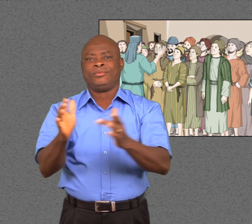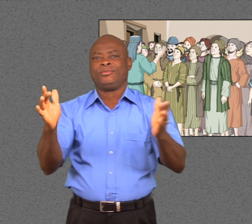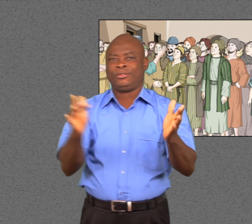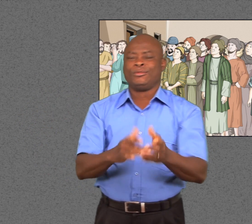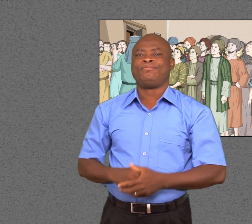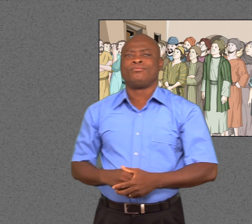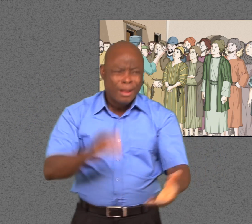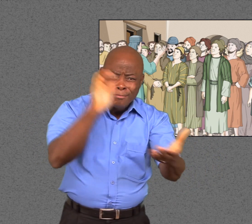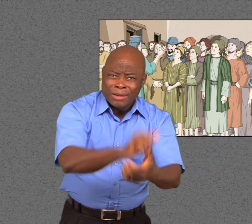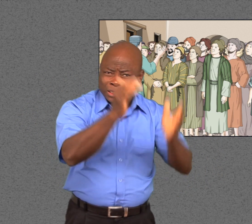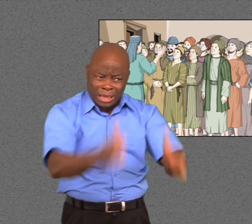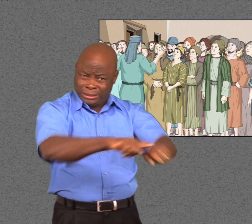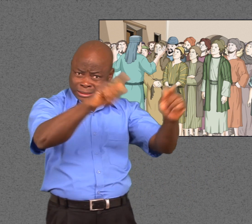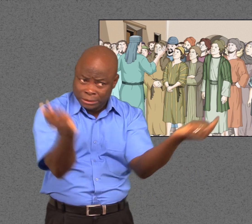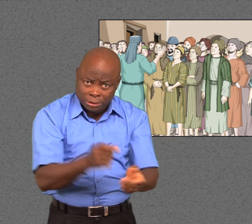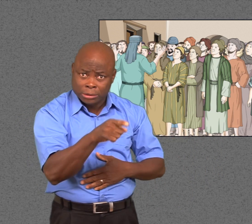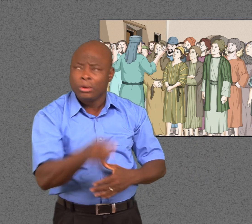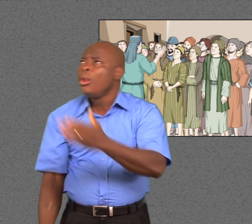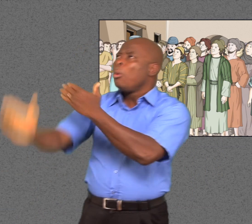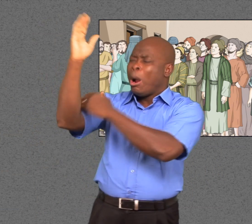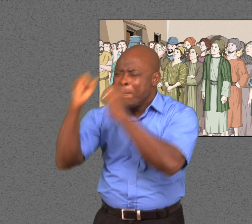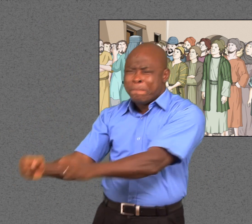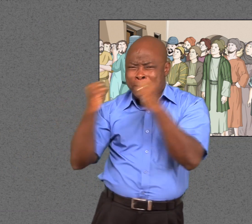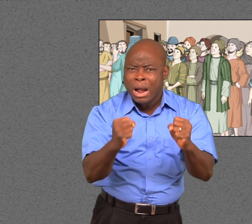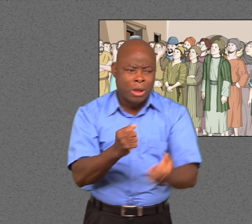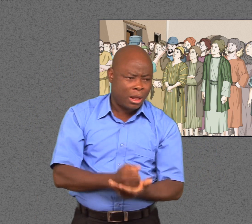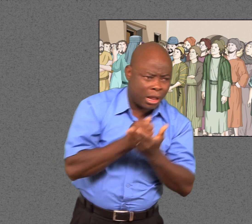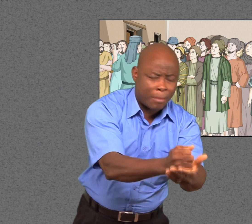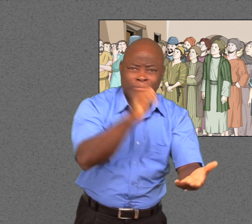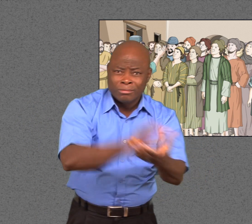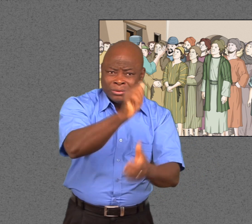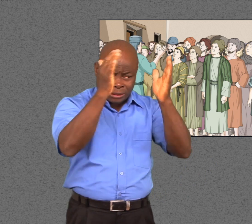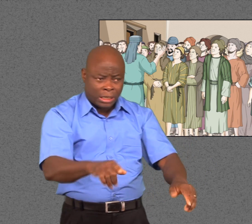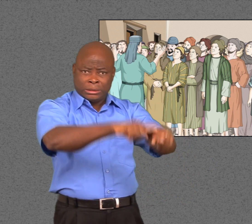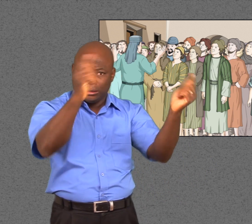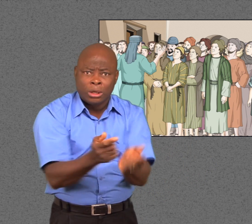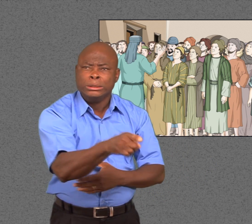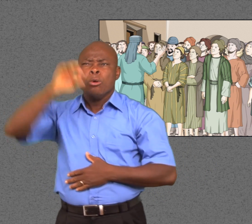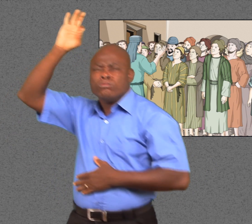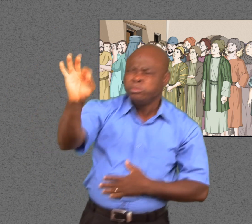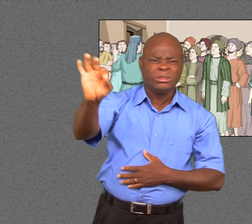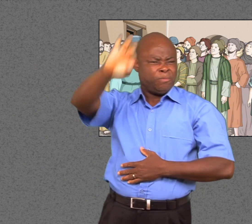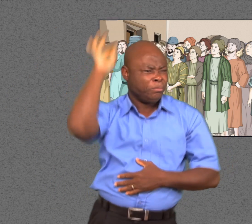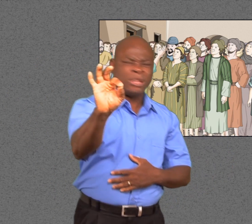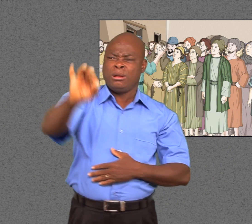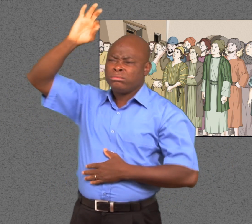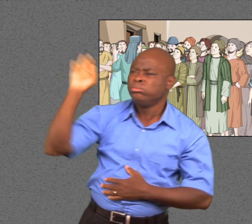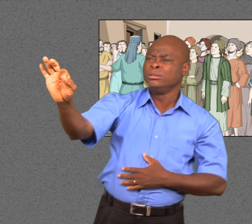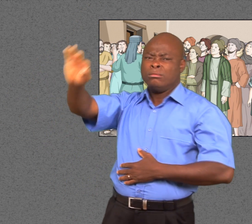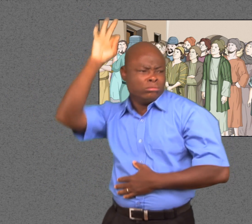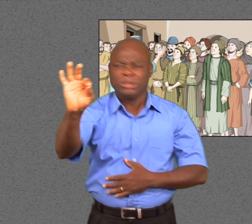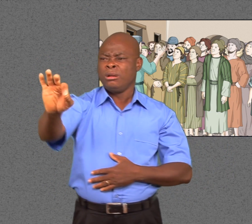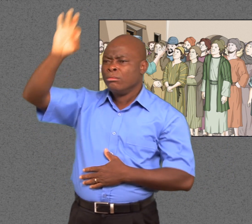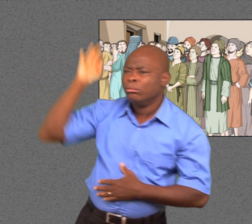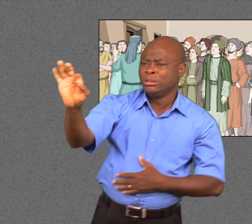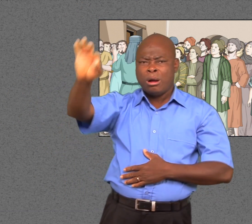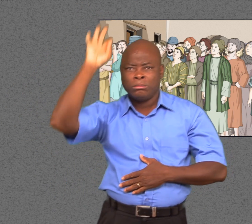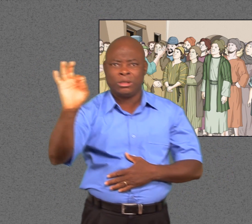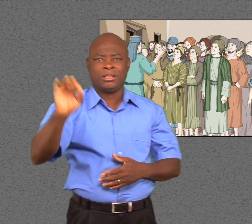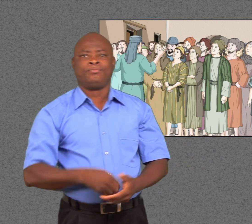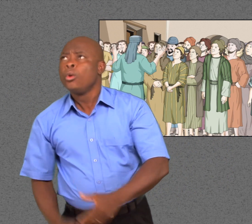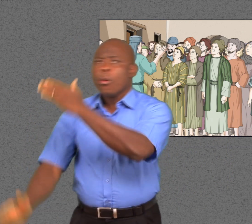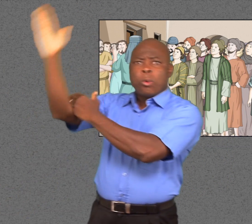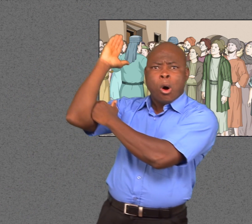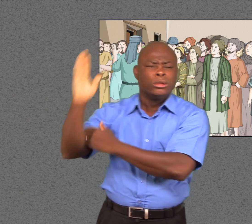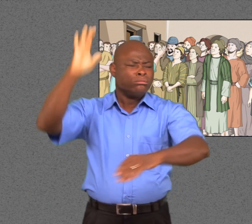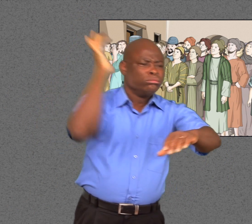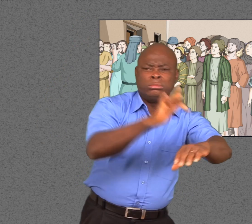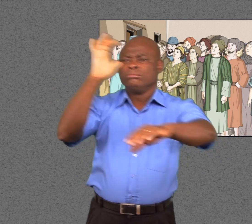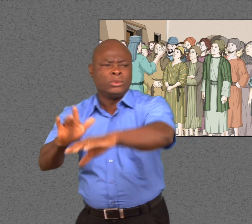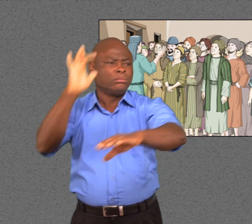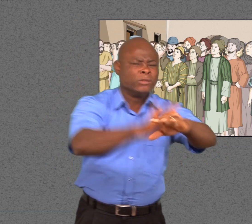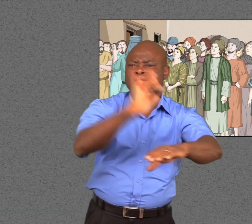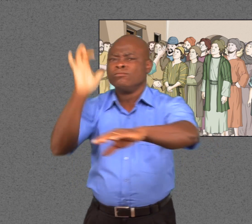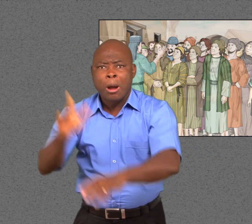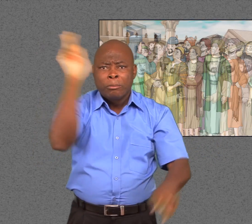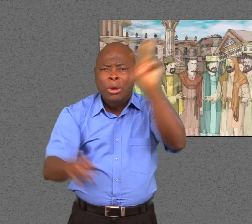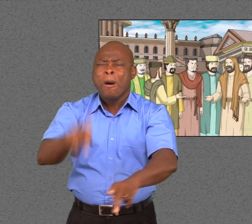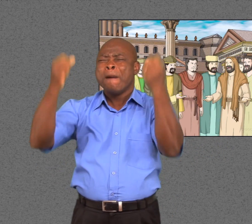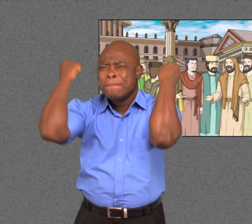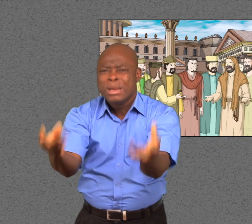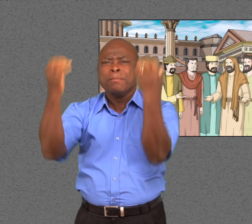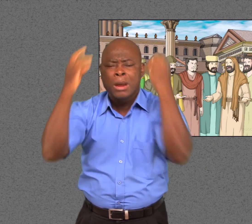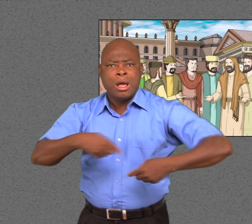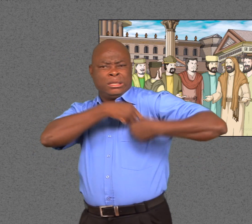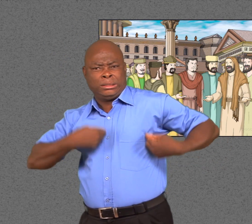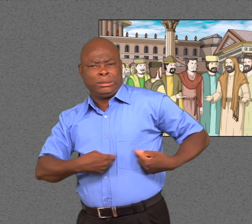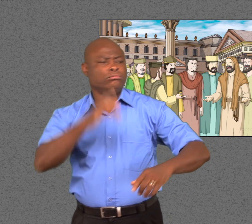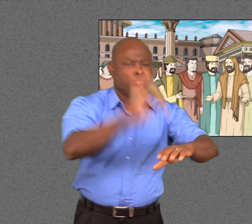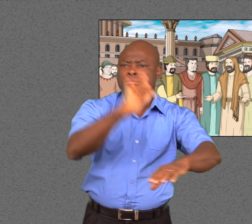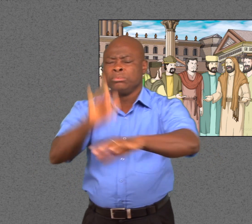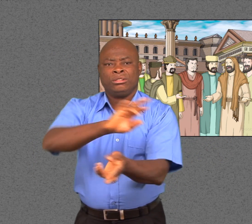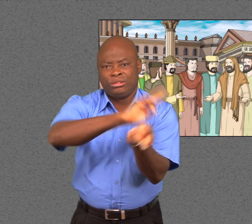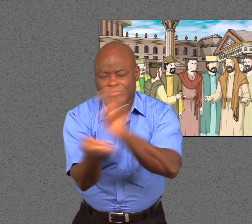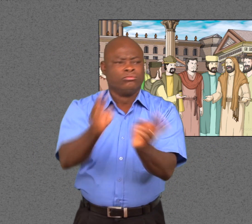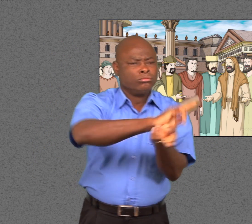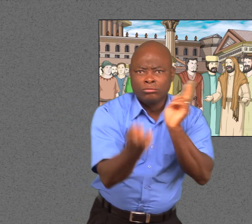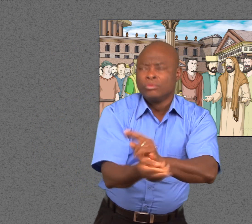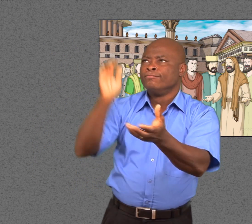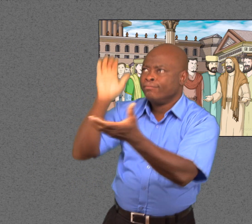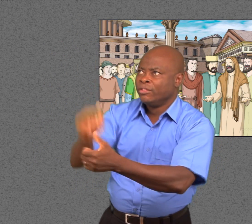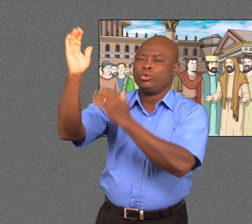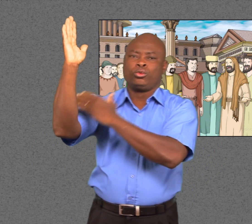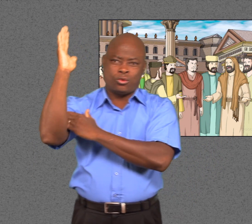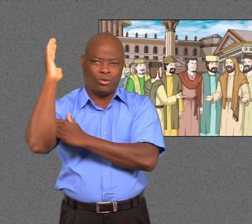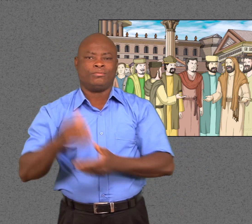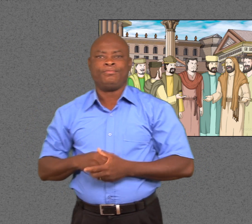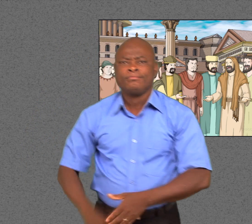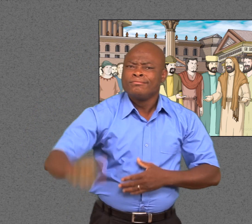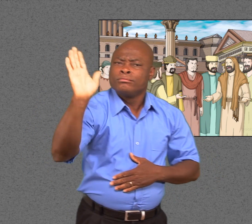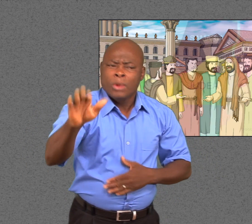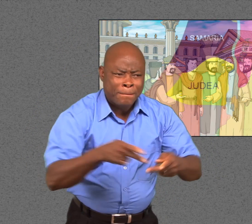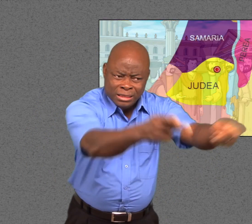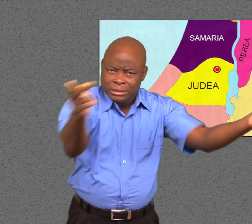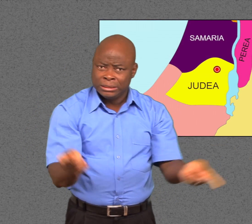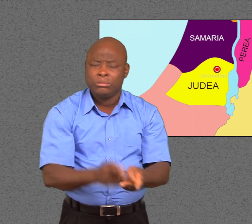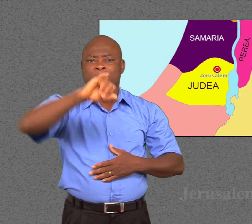The hand of the Lord was with them, and a great number of people believed and turned to the Lord.